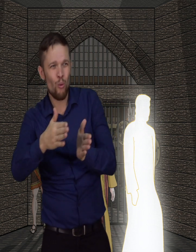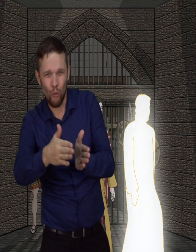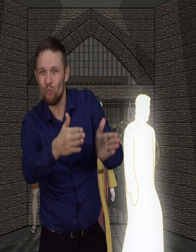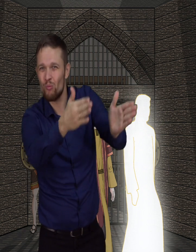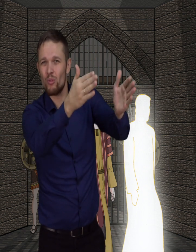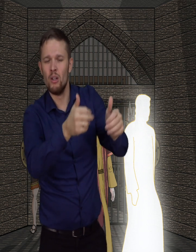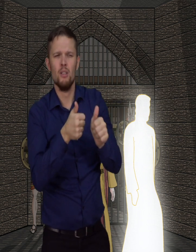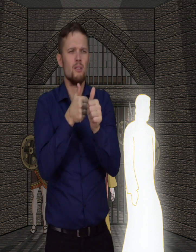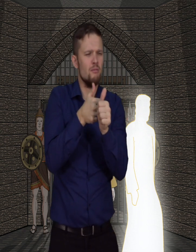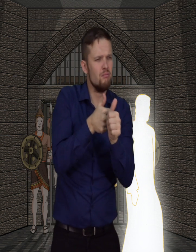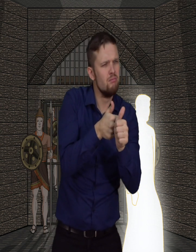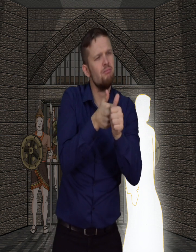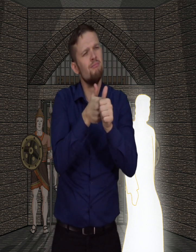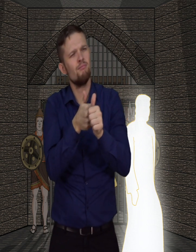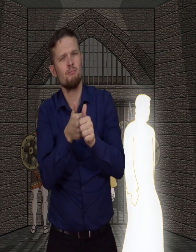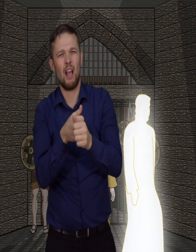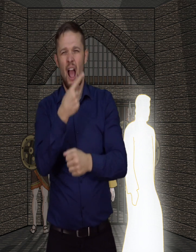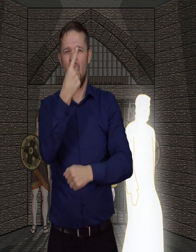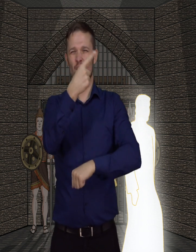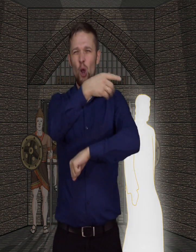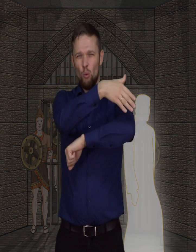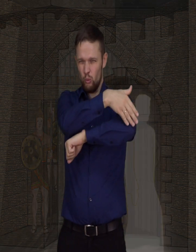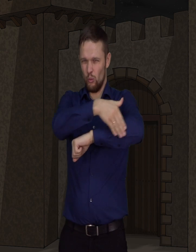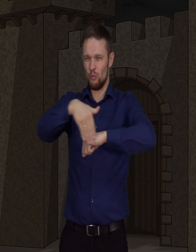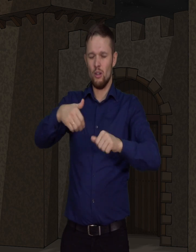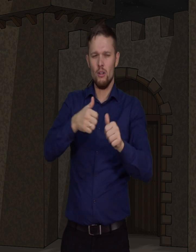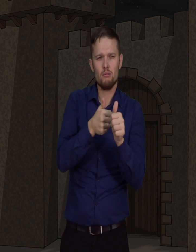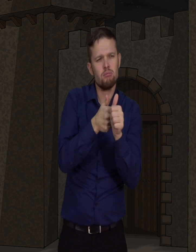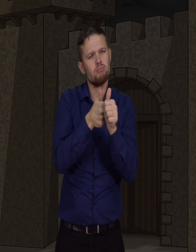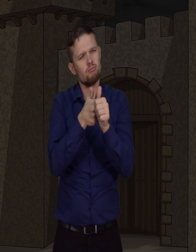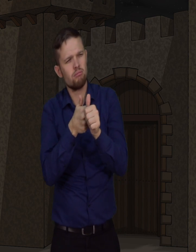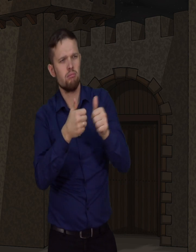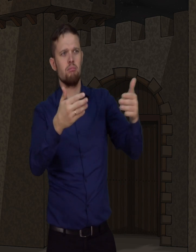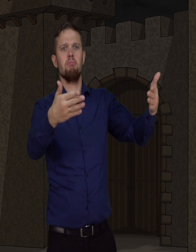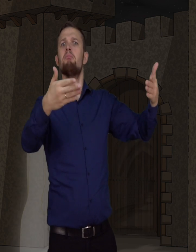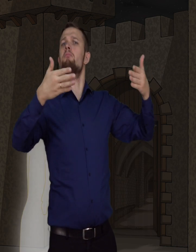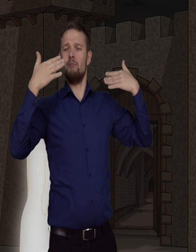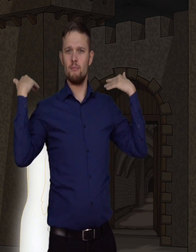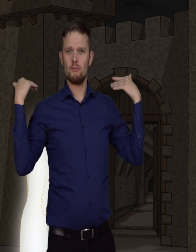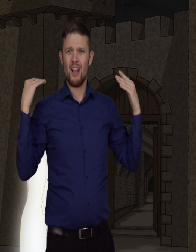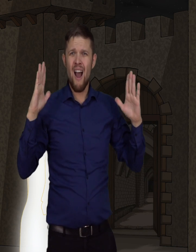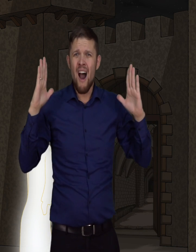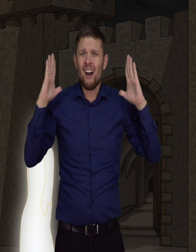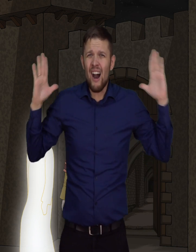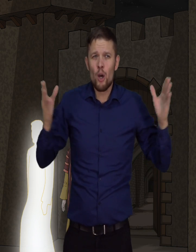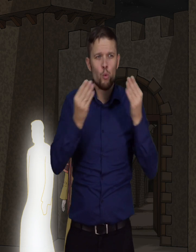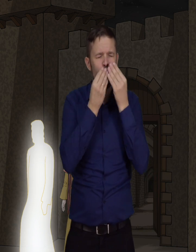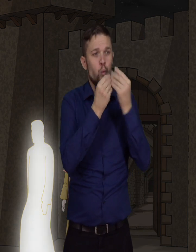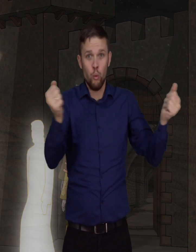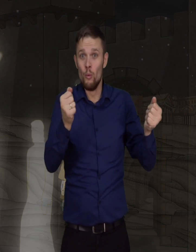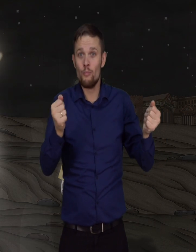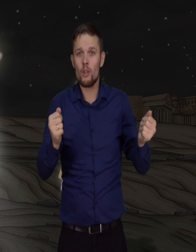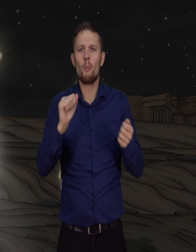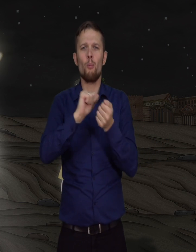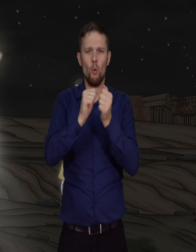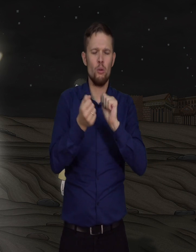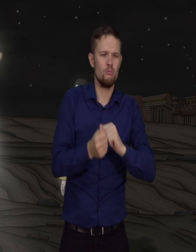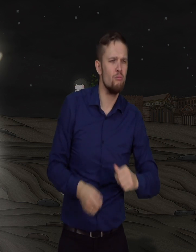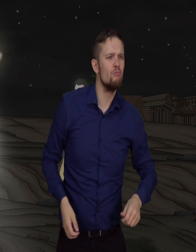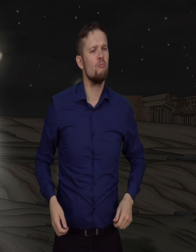They passed the first and second guards and came to the iron gate leading to the city, which opened for them by itself.